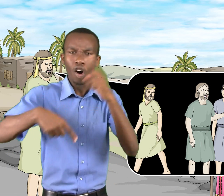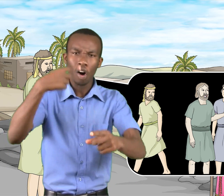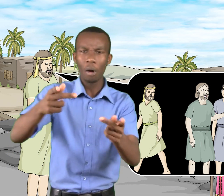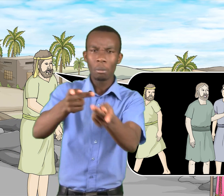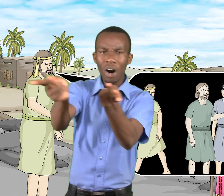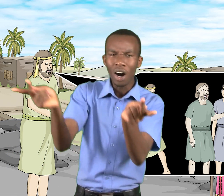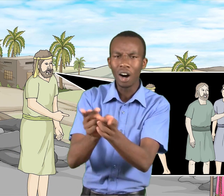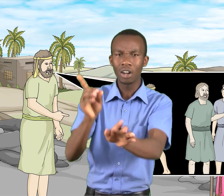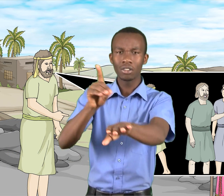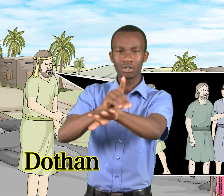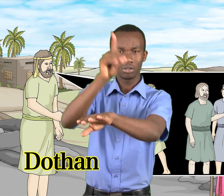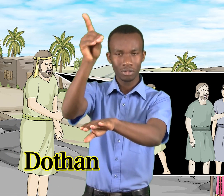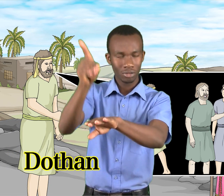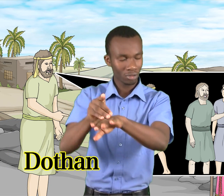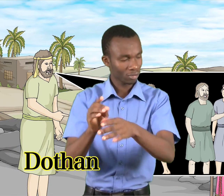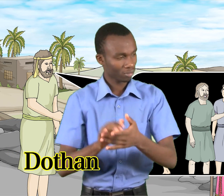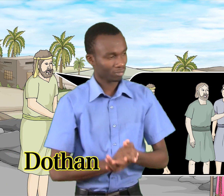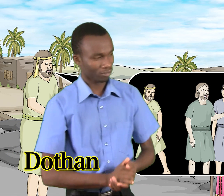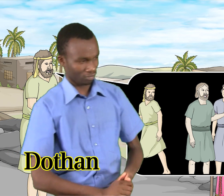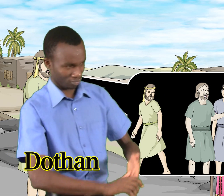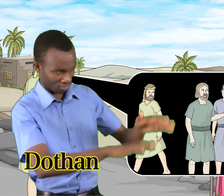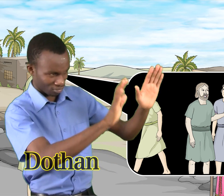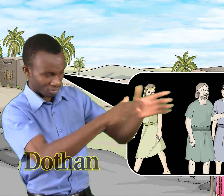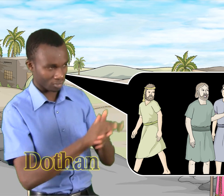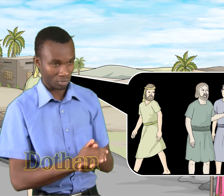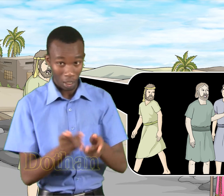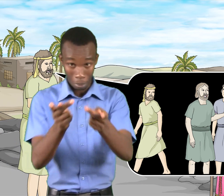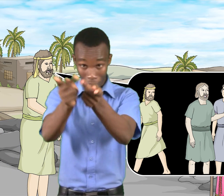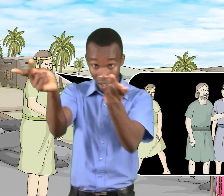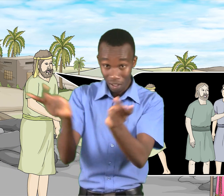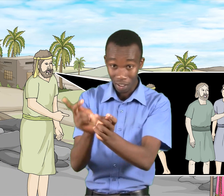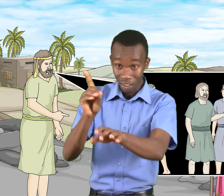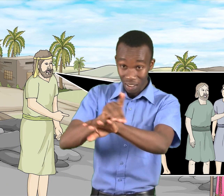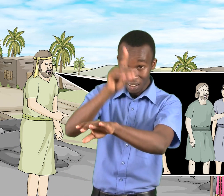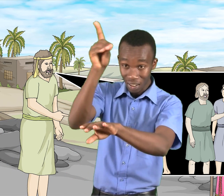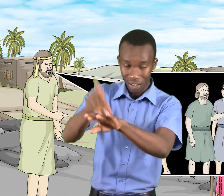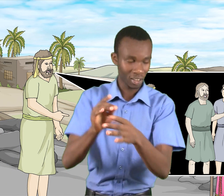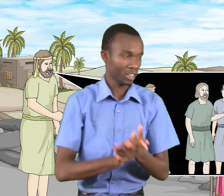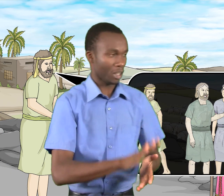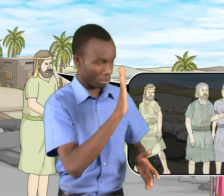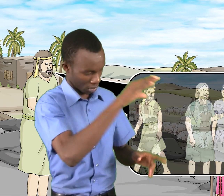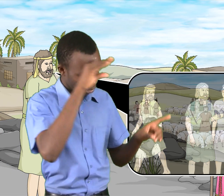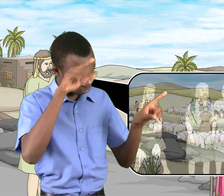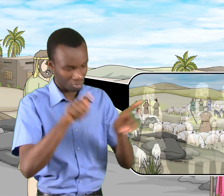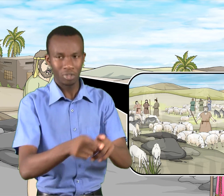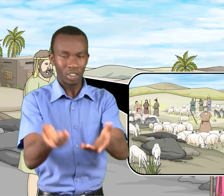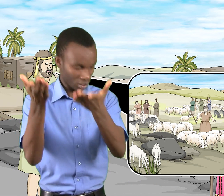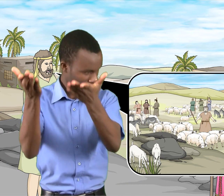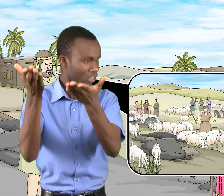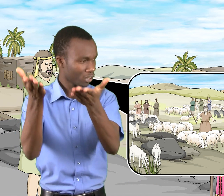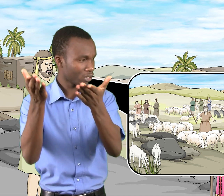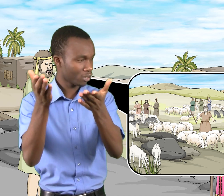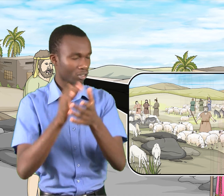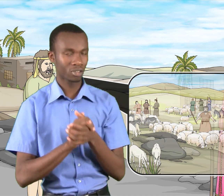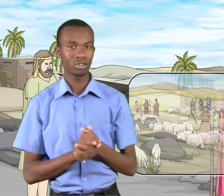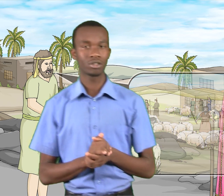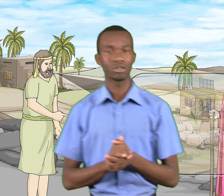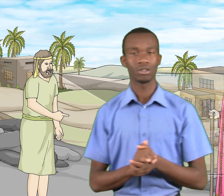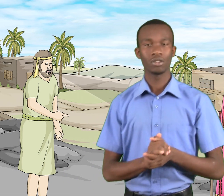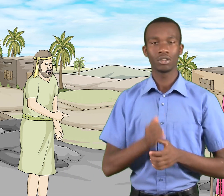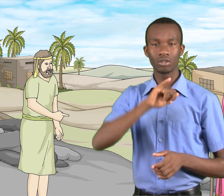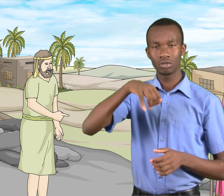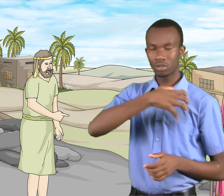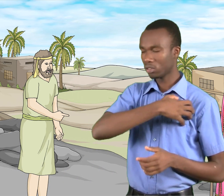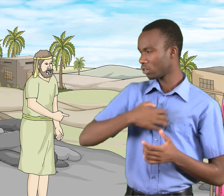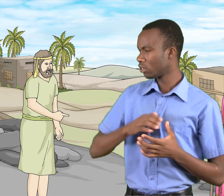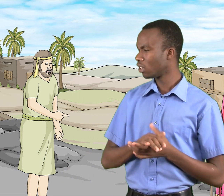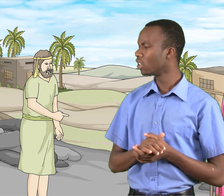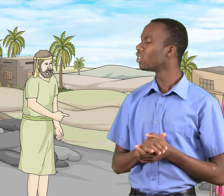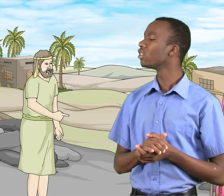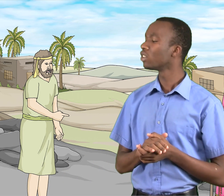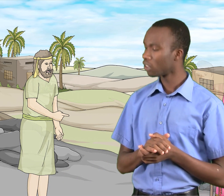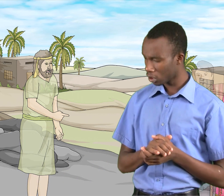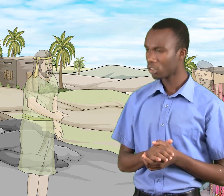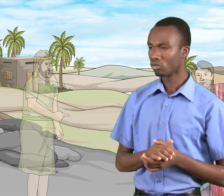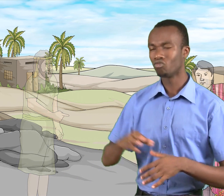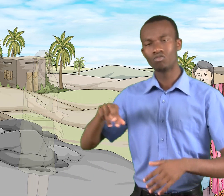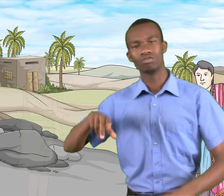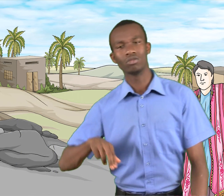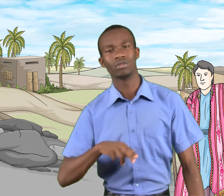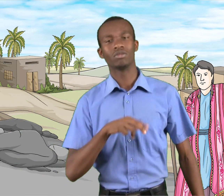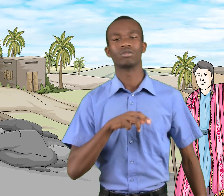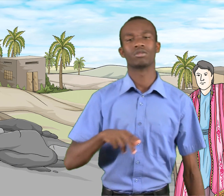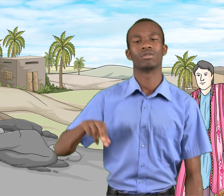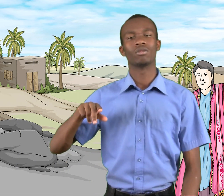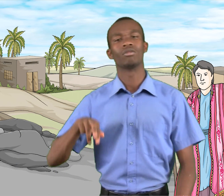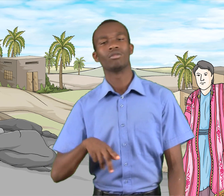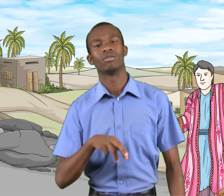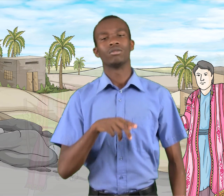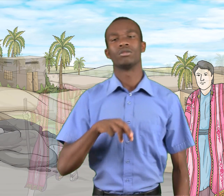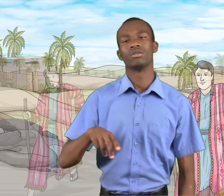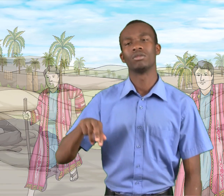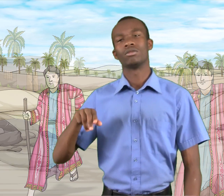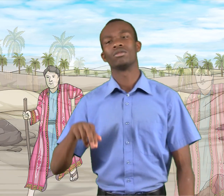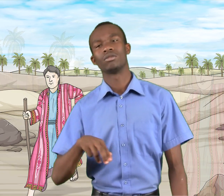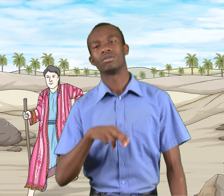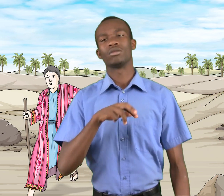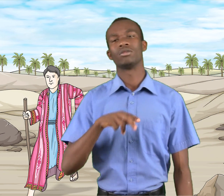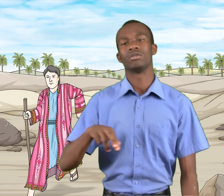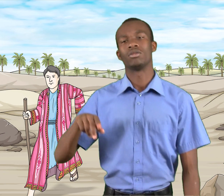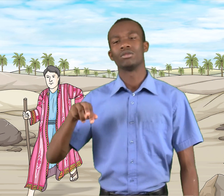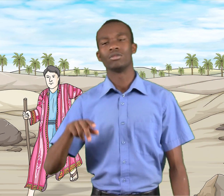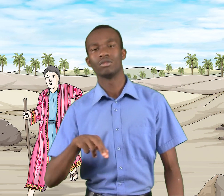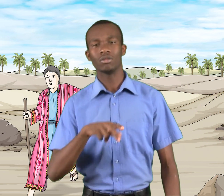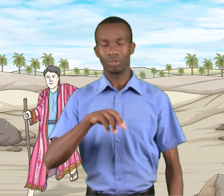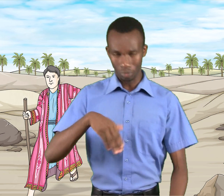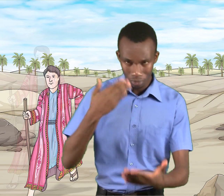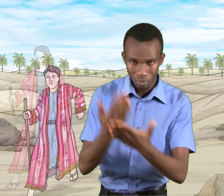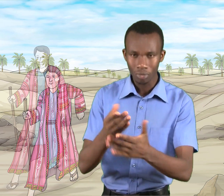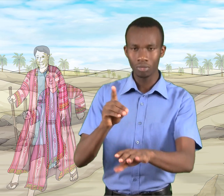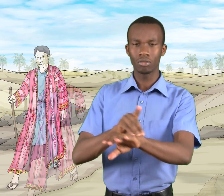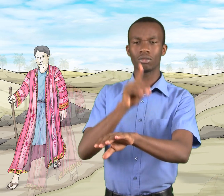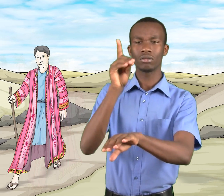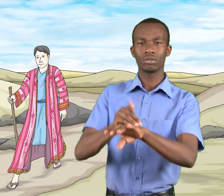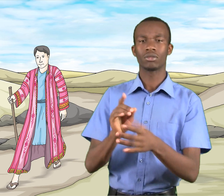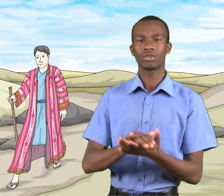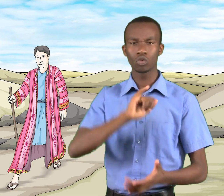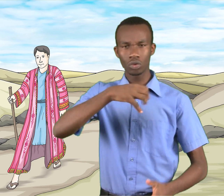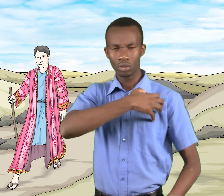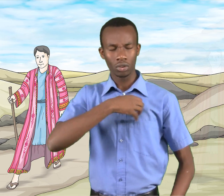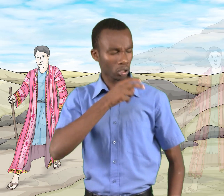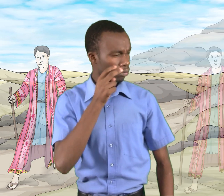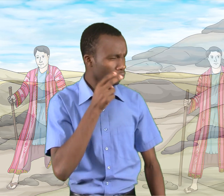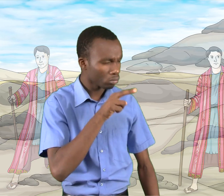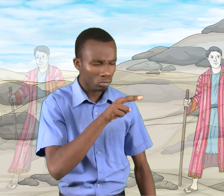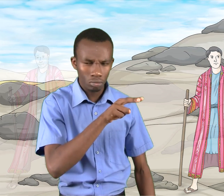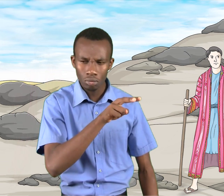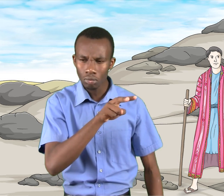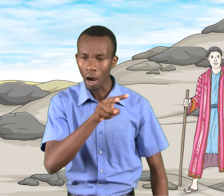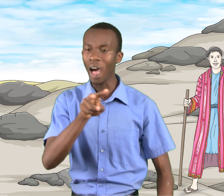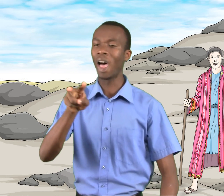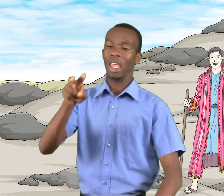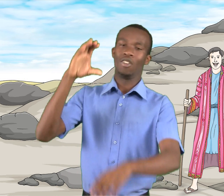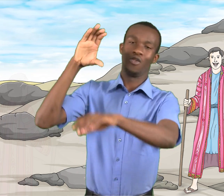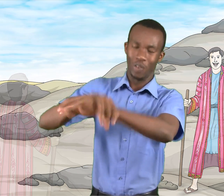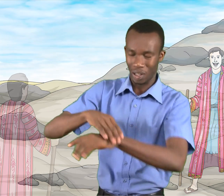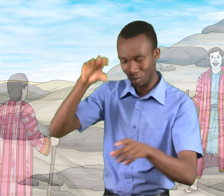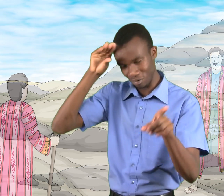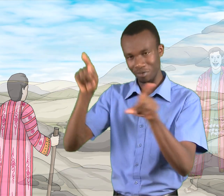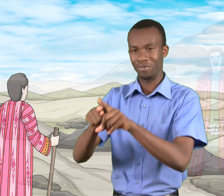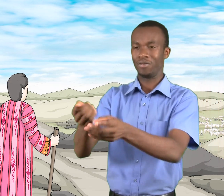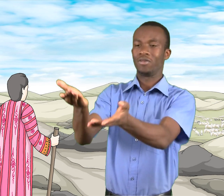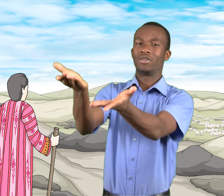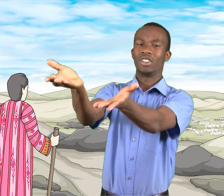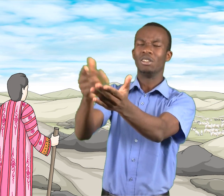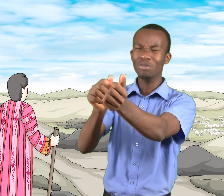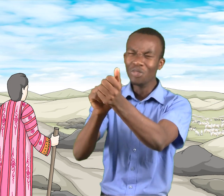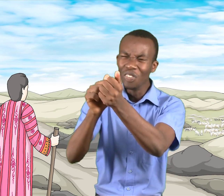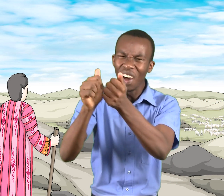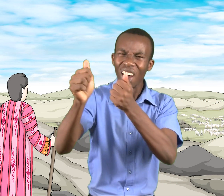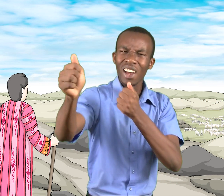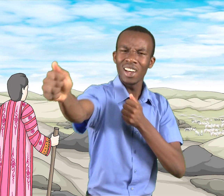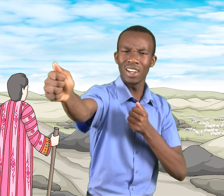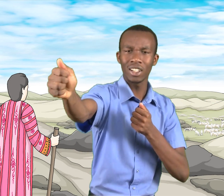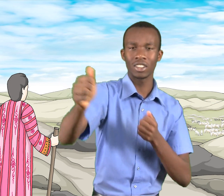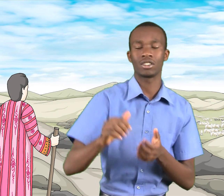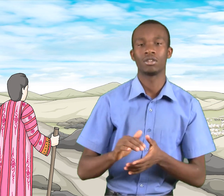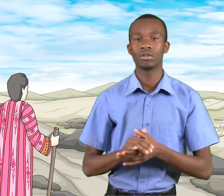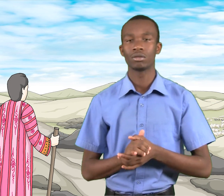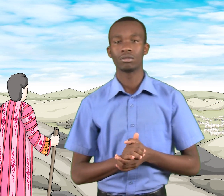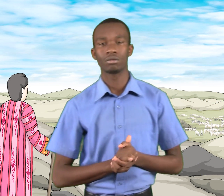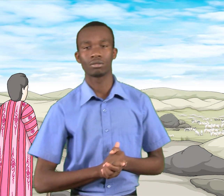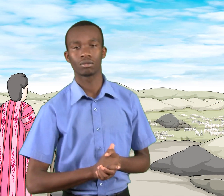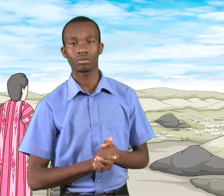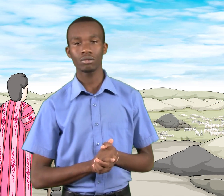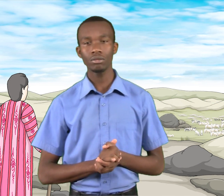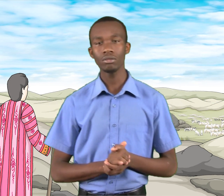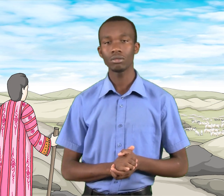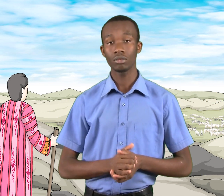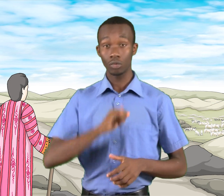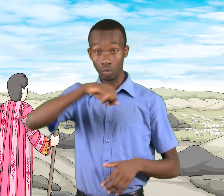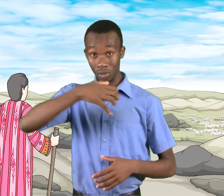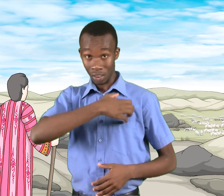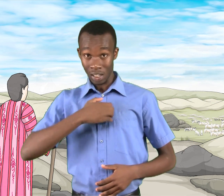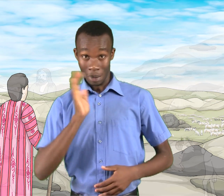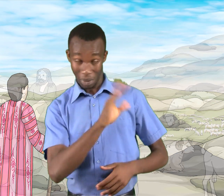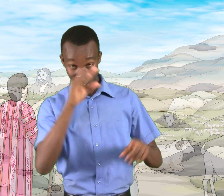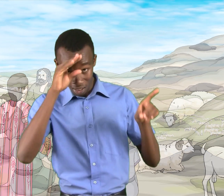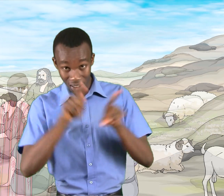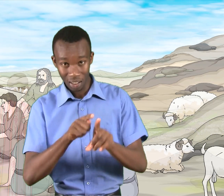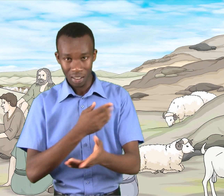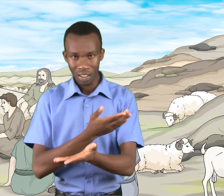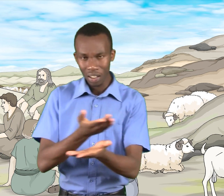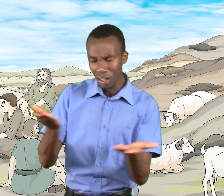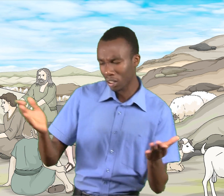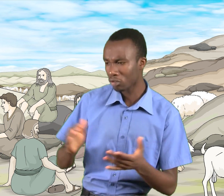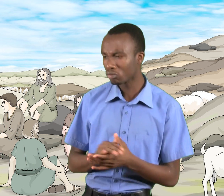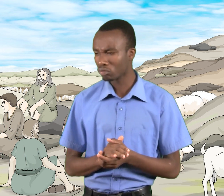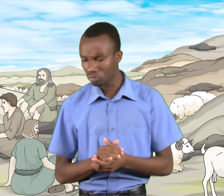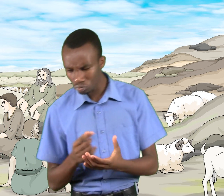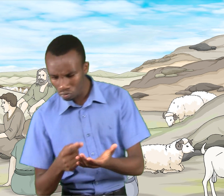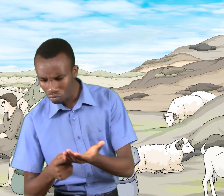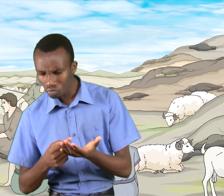“I heard them say, ‘Let us go to Dothan.’” So Joseph set out after his brothers and found them at Dothan.